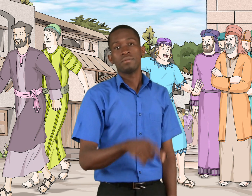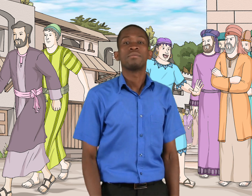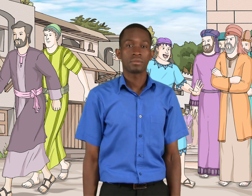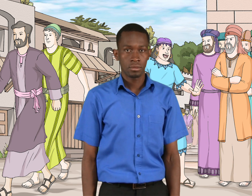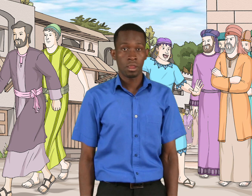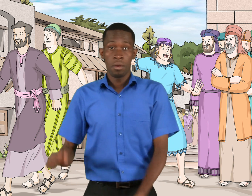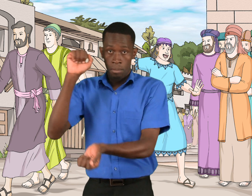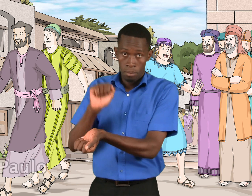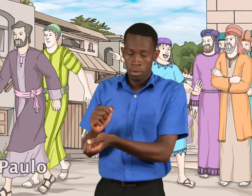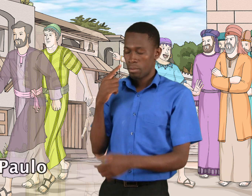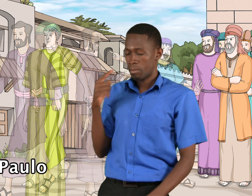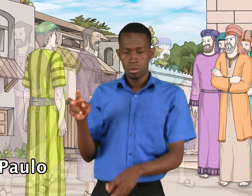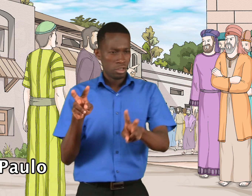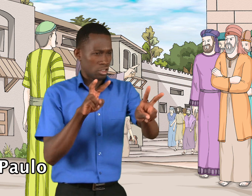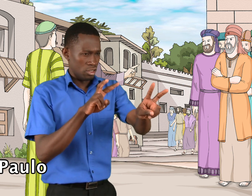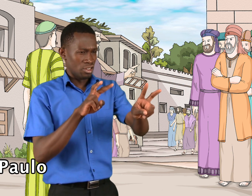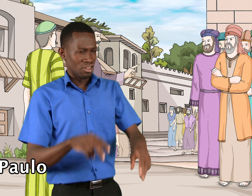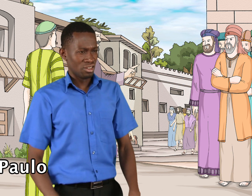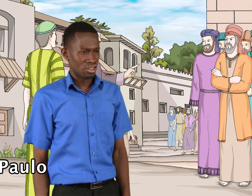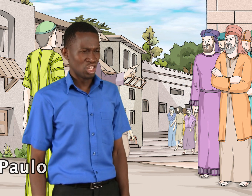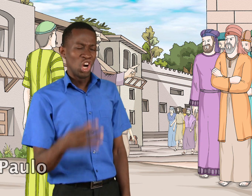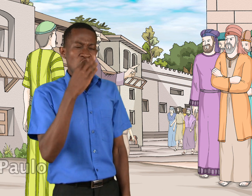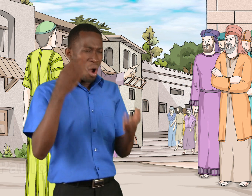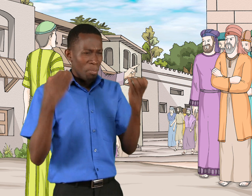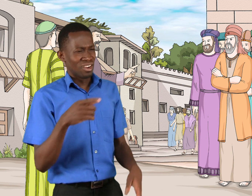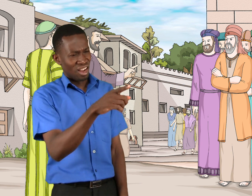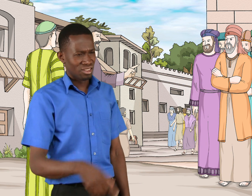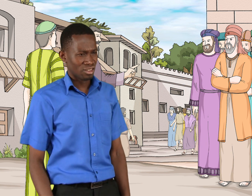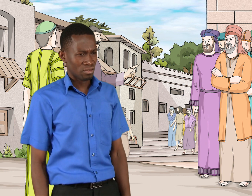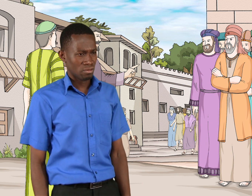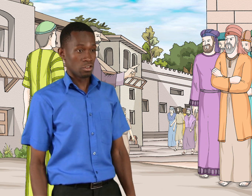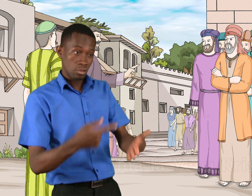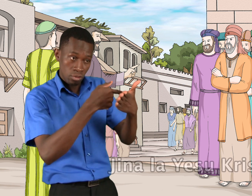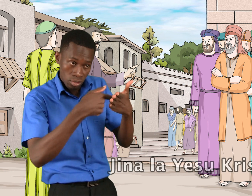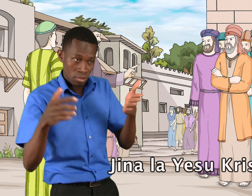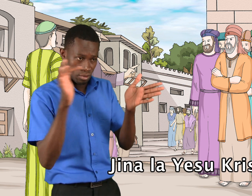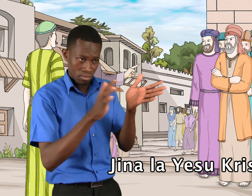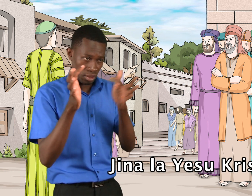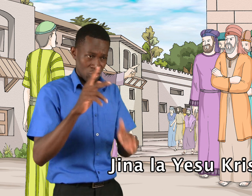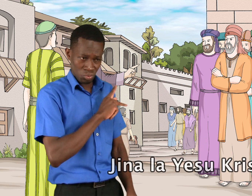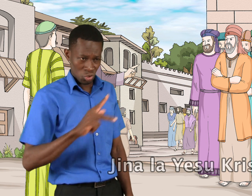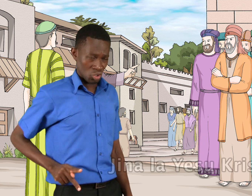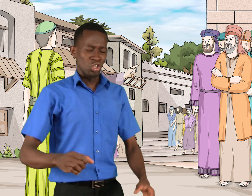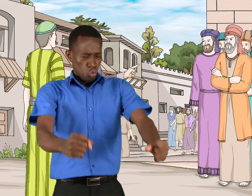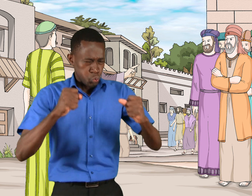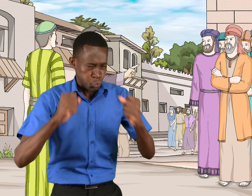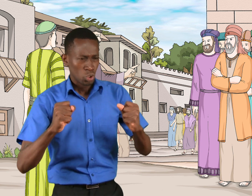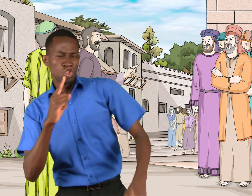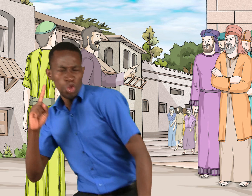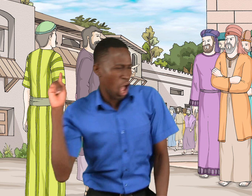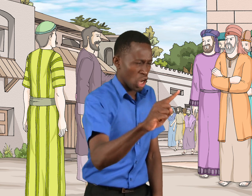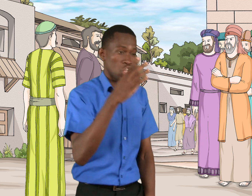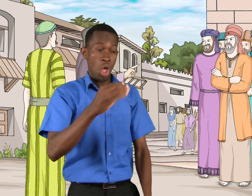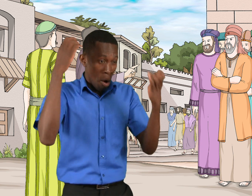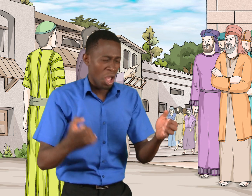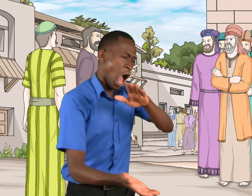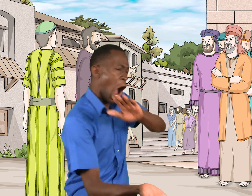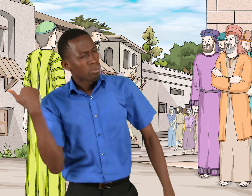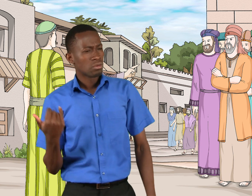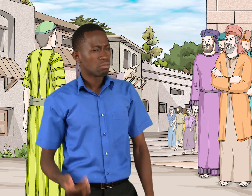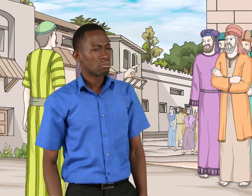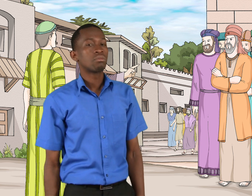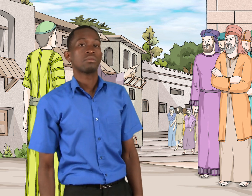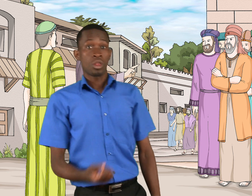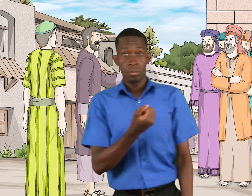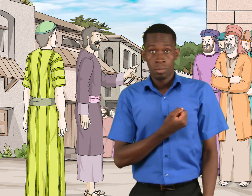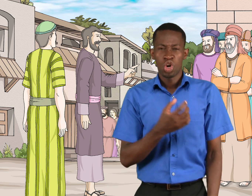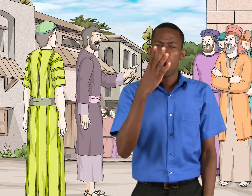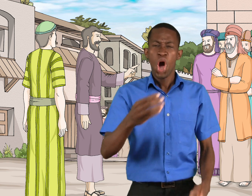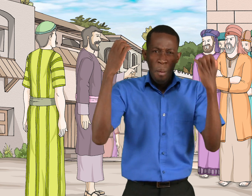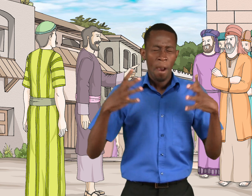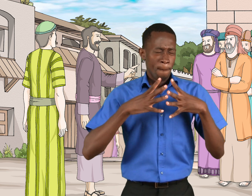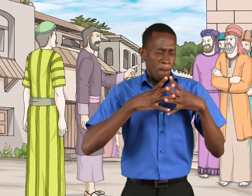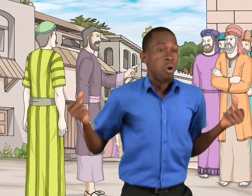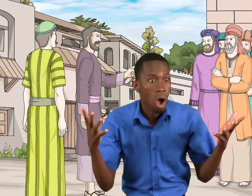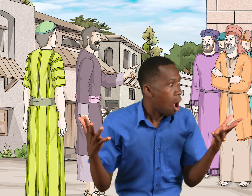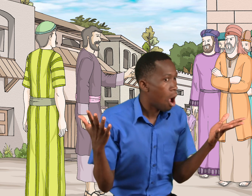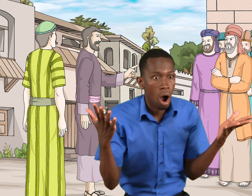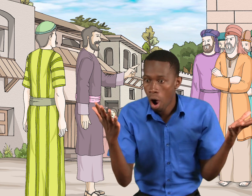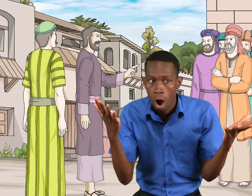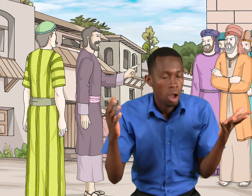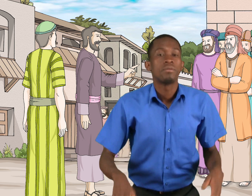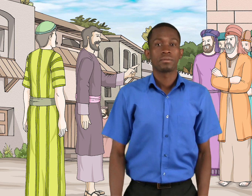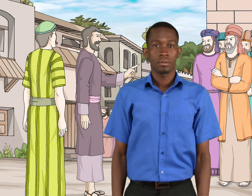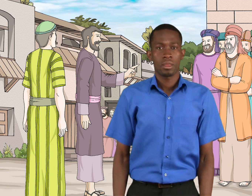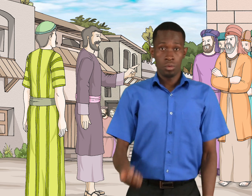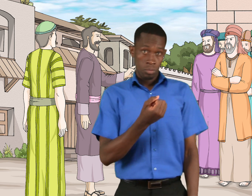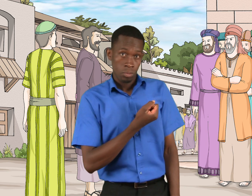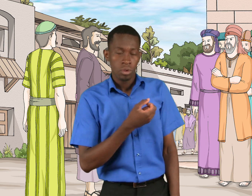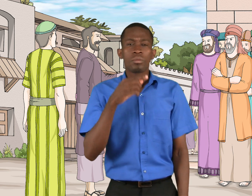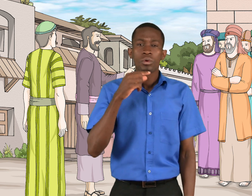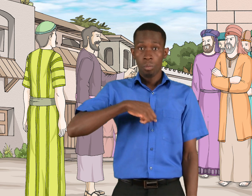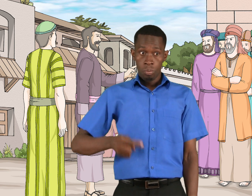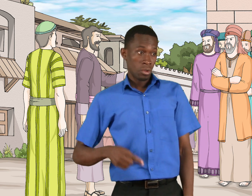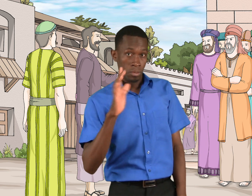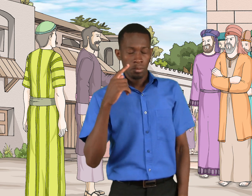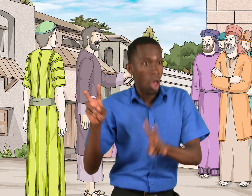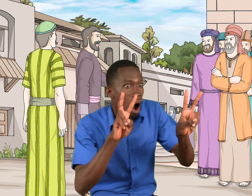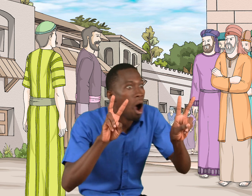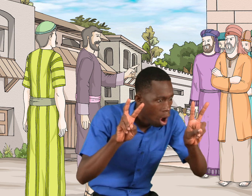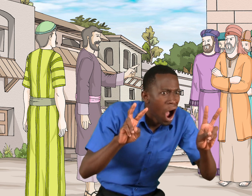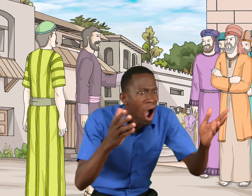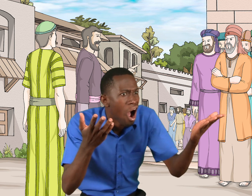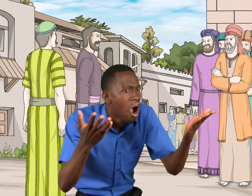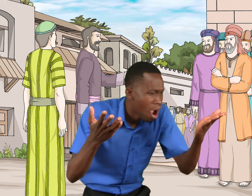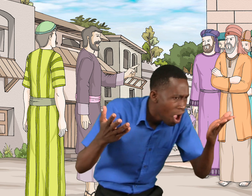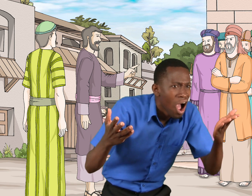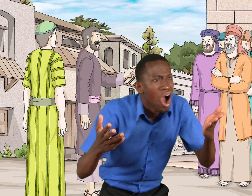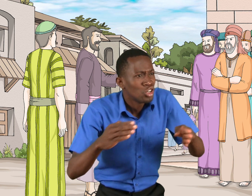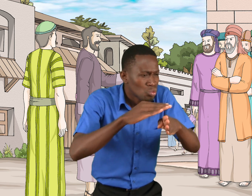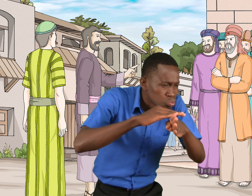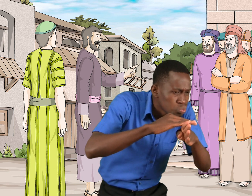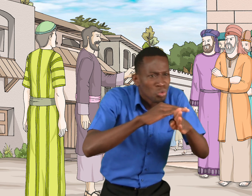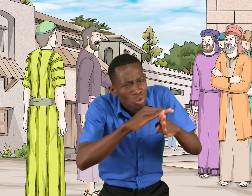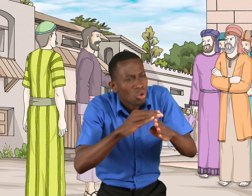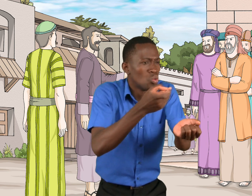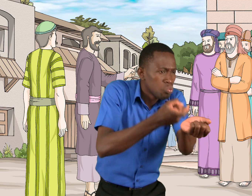Eventually Paul grew so aggravated that he turned and said to the spirit, “In the name of Jesus Christ I command you to come out of her!”